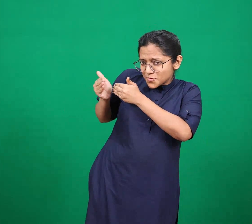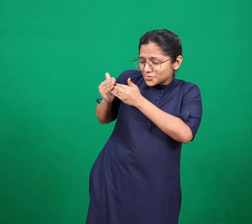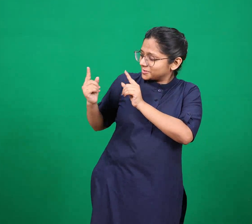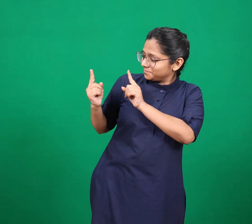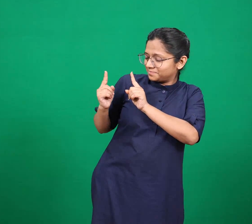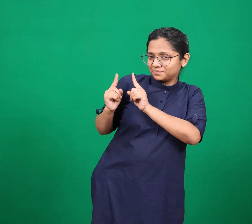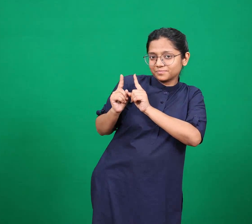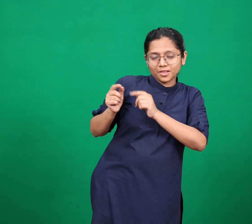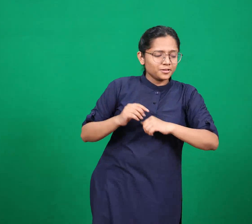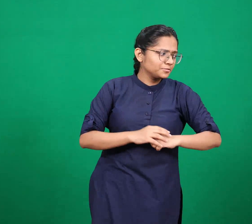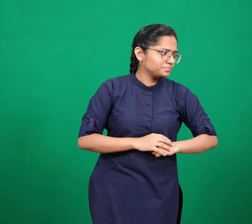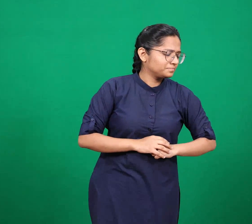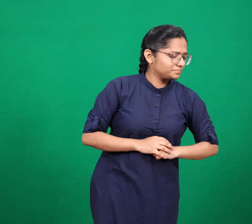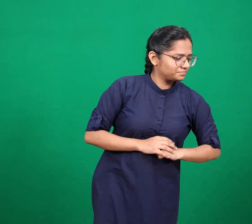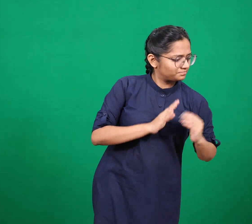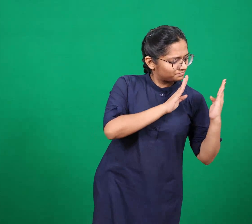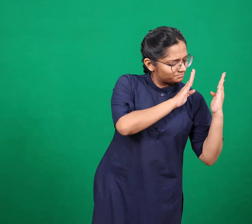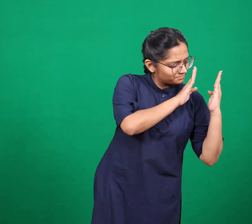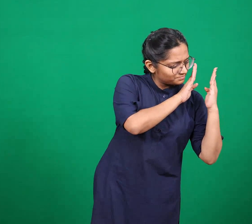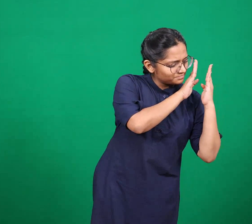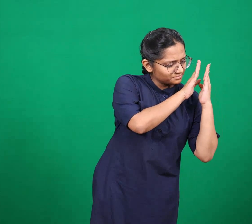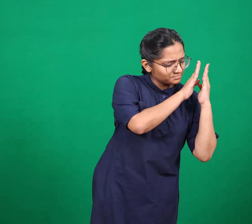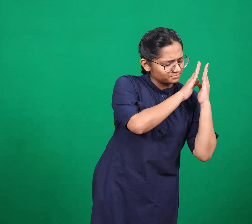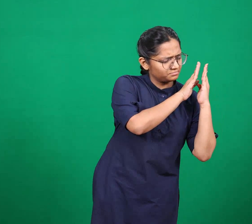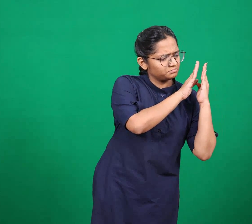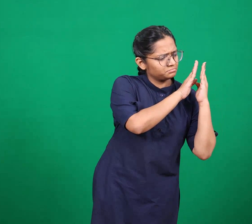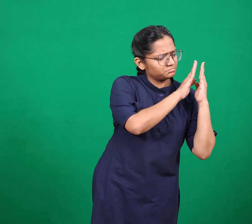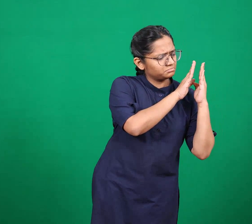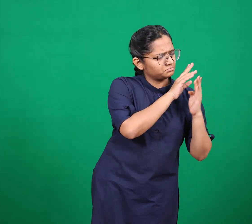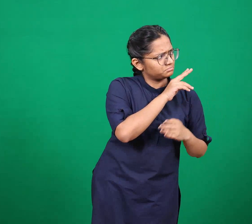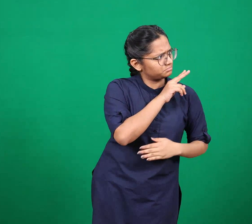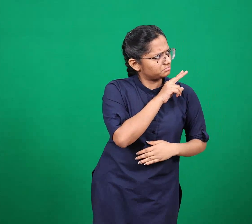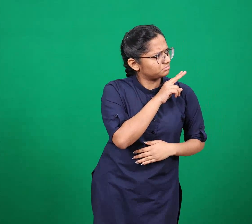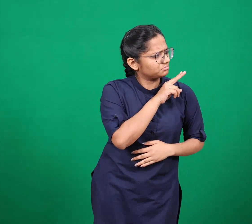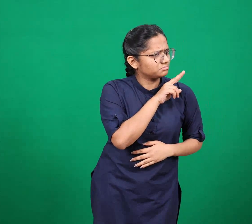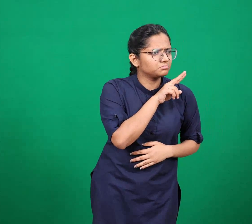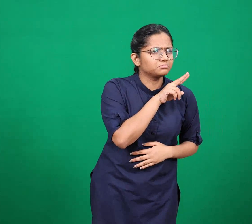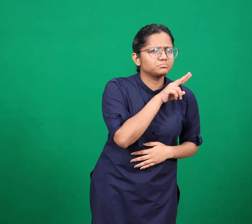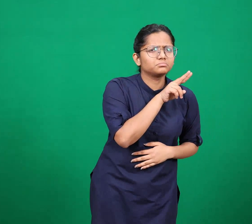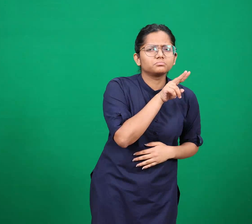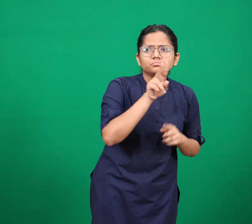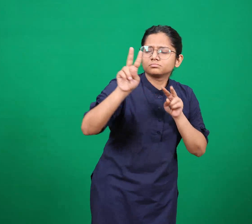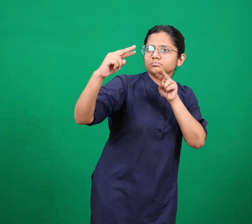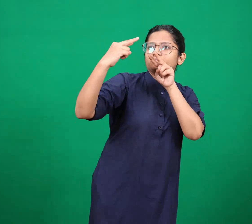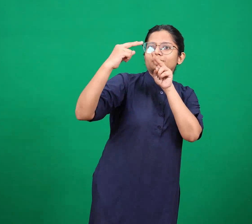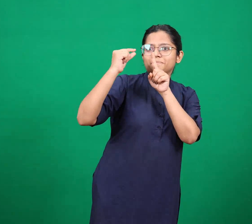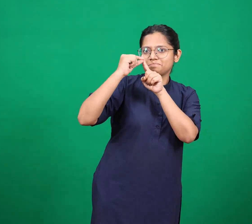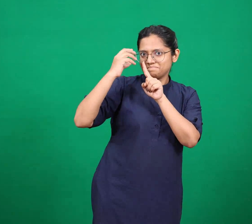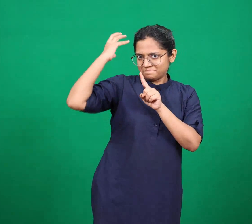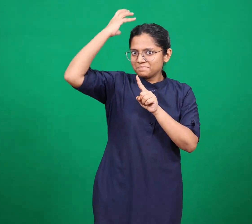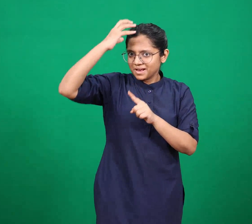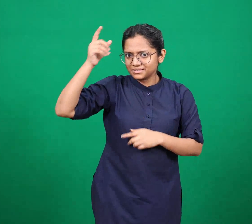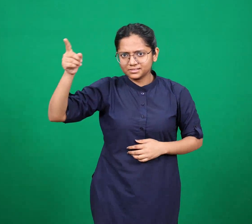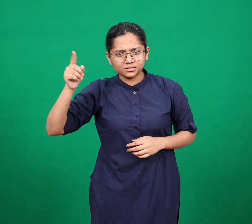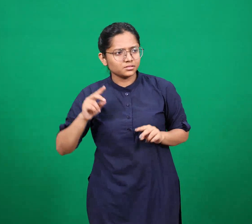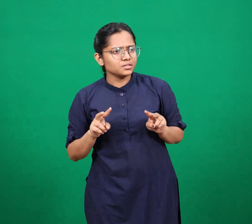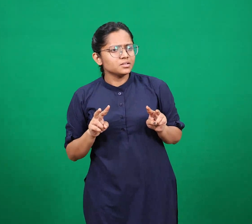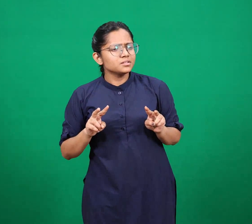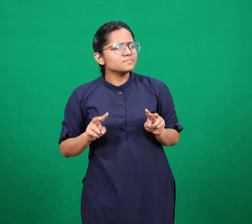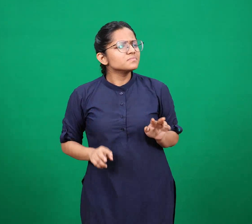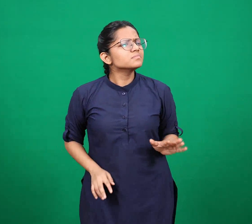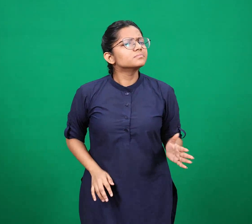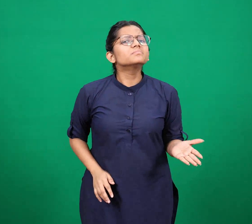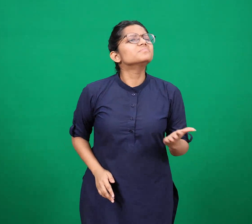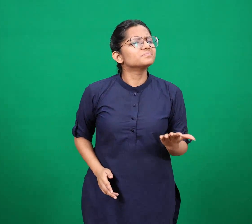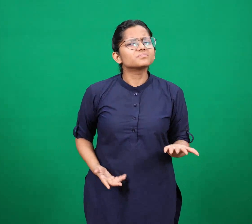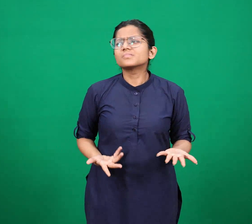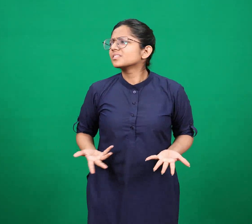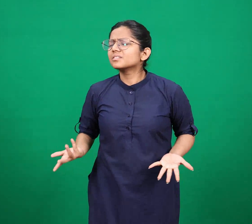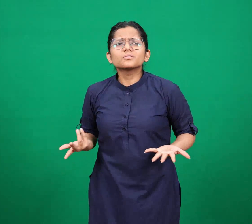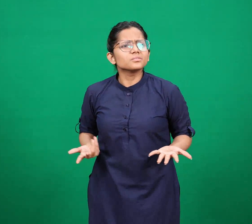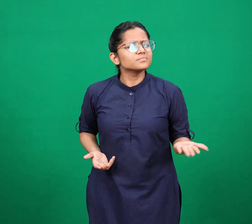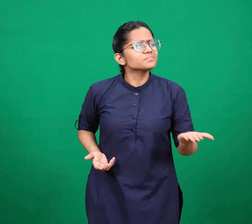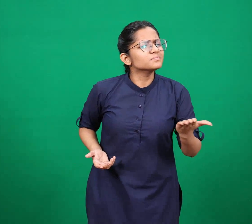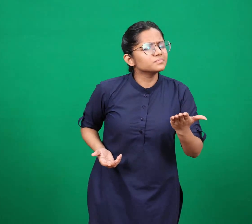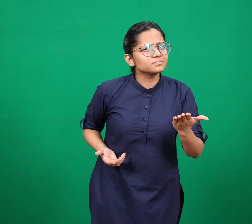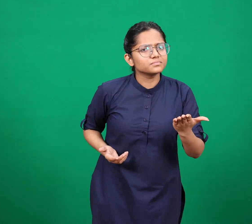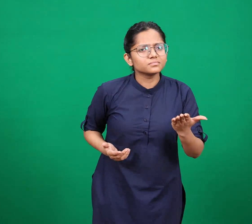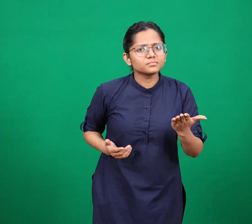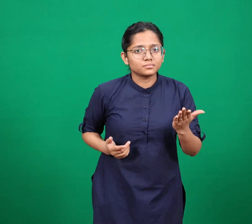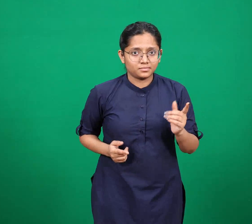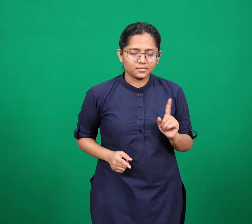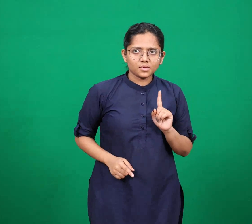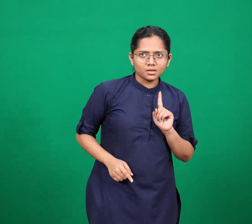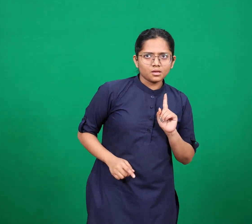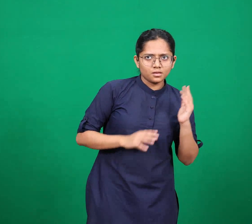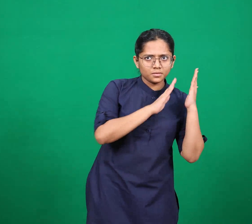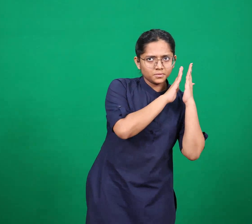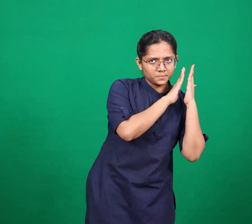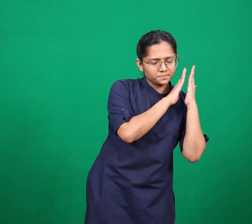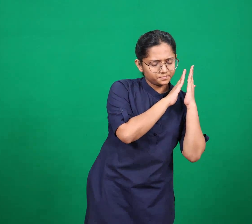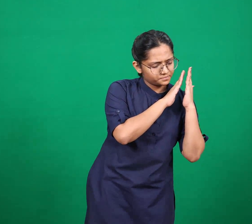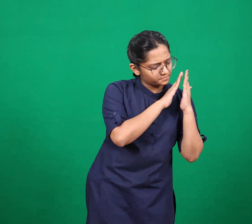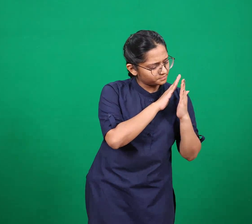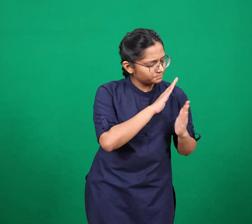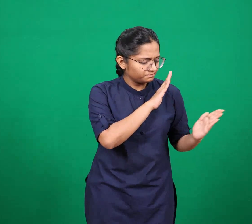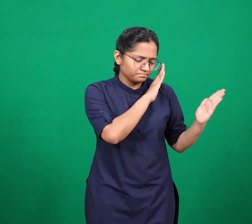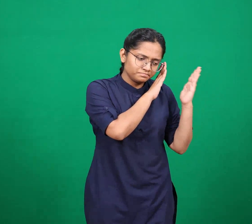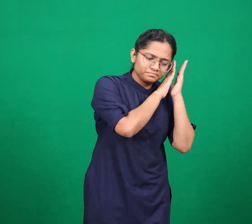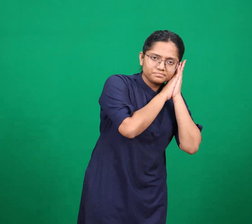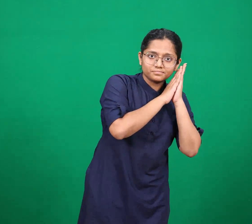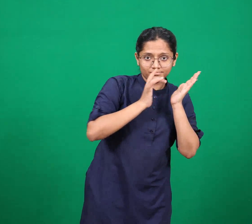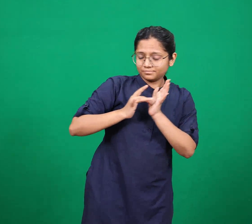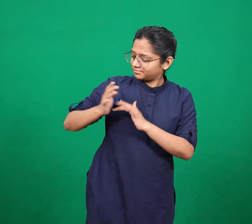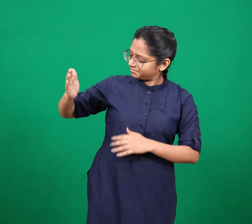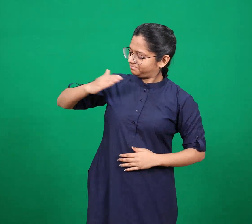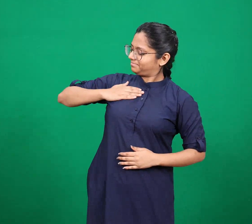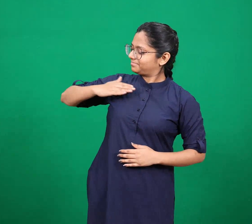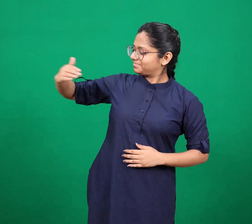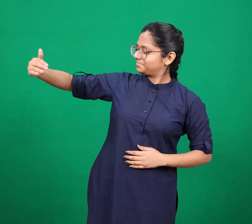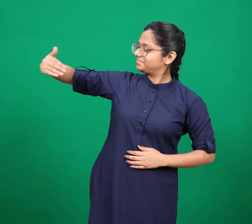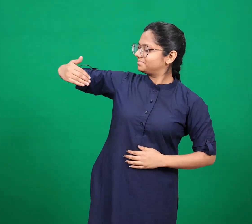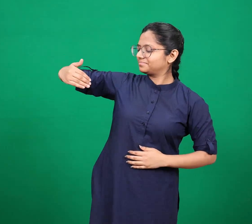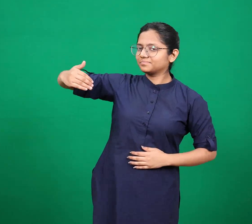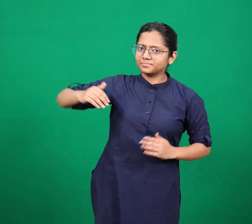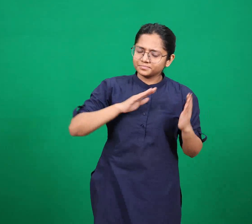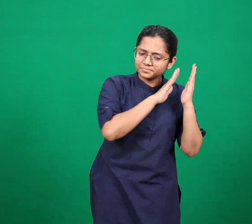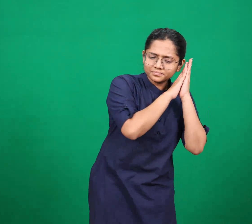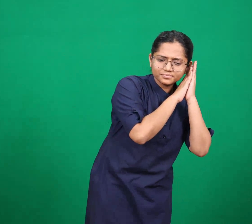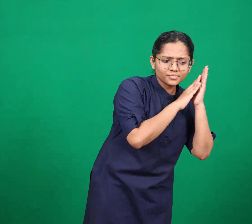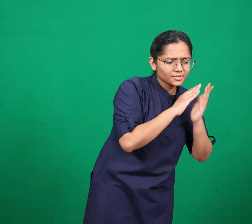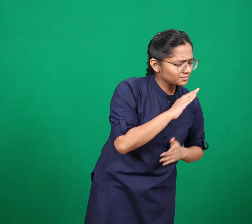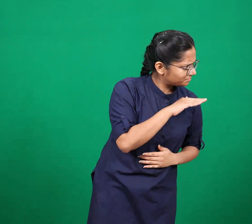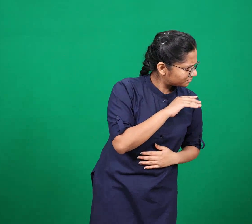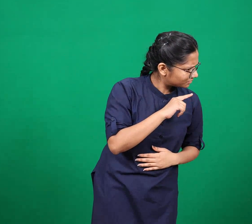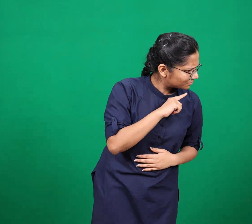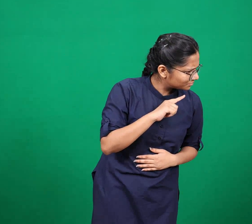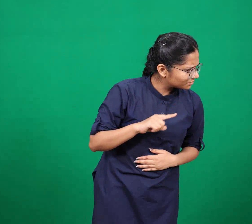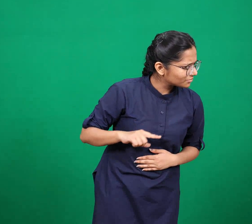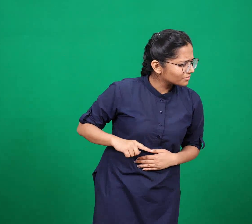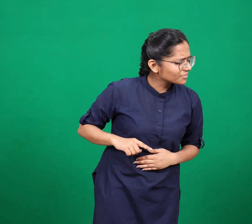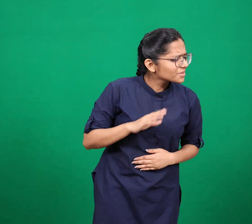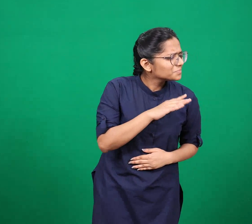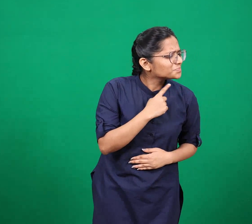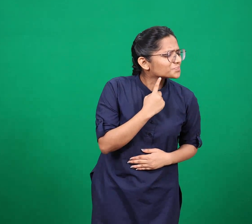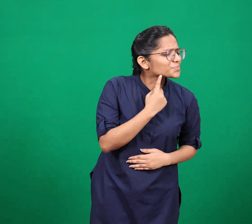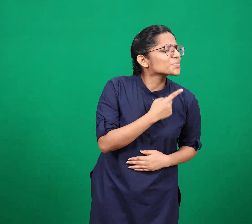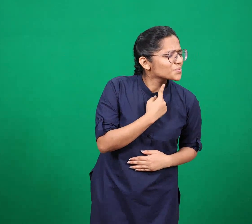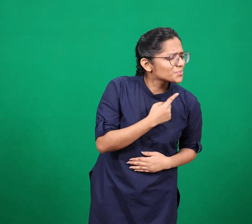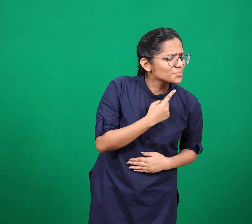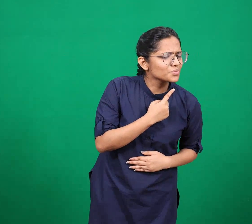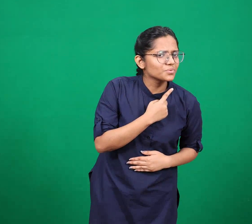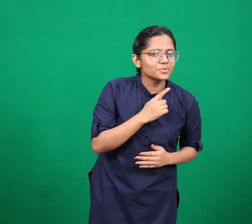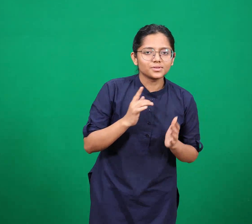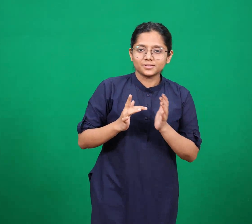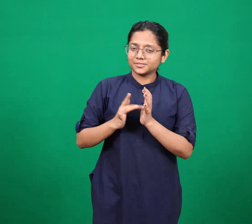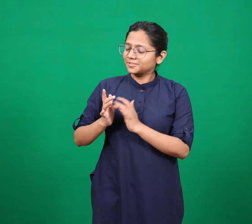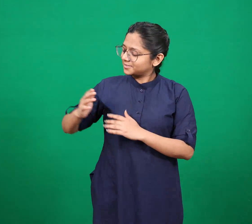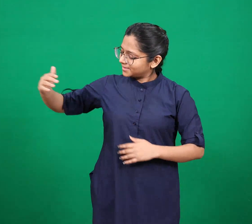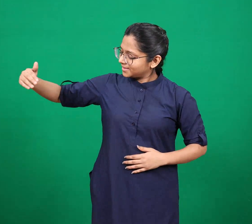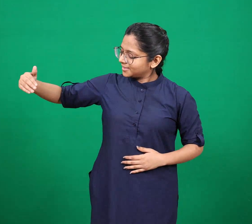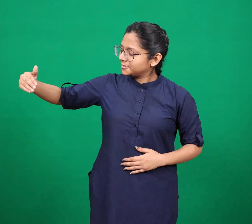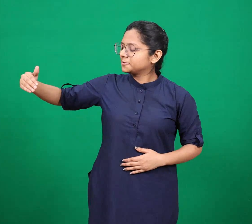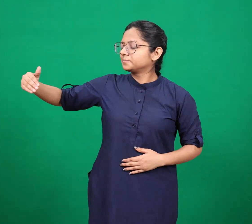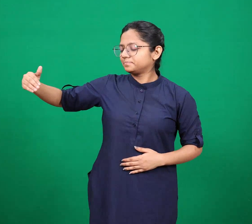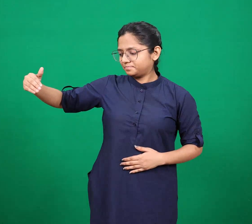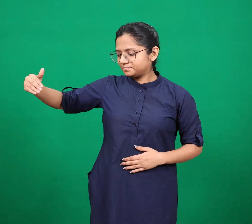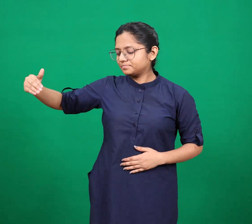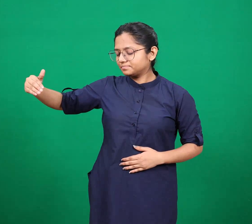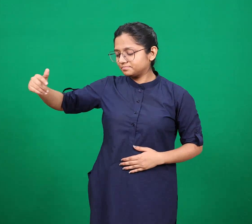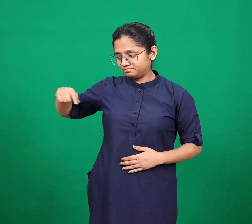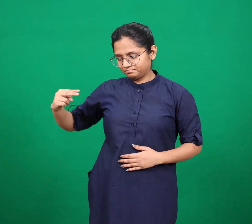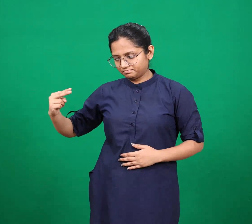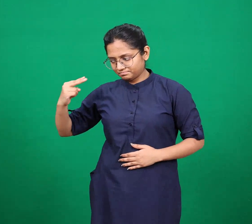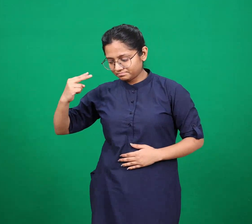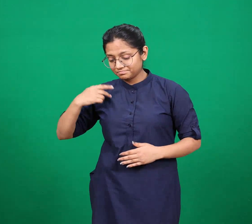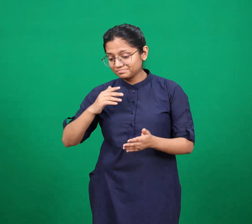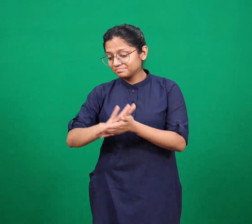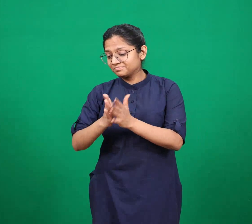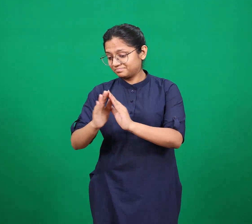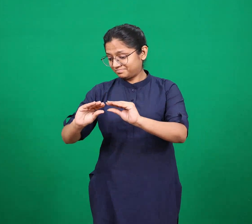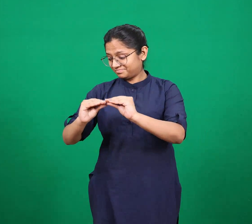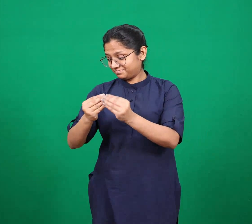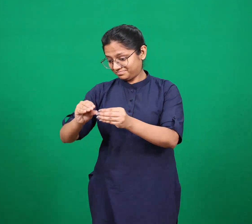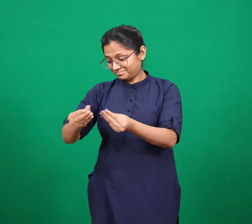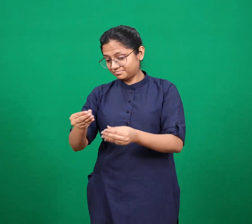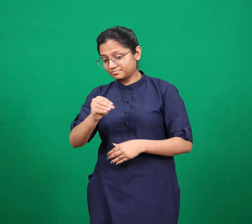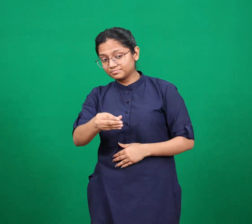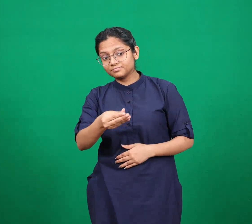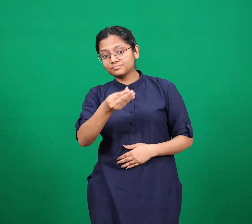So Simon Peter motioned to him to ask Jesus which one He was talking about. Leaning back against Jesus, he asked, "Lord, who is it?"